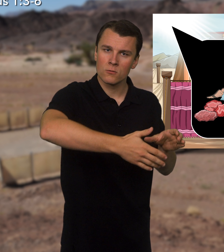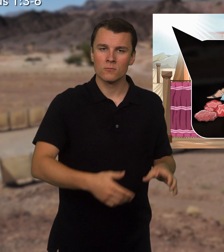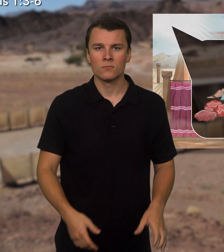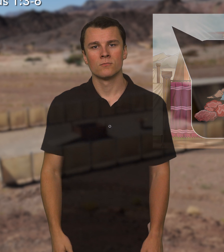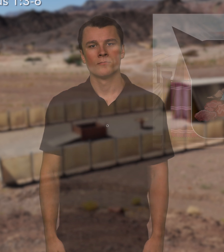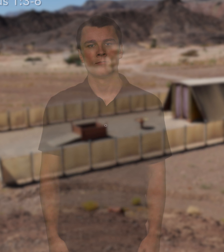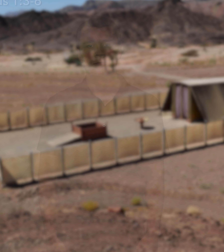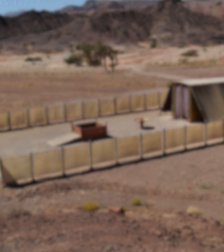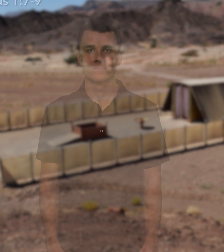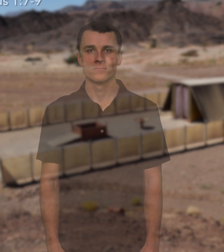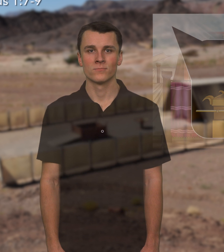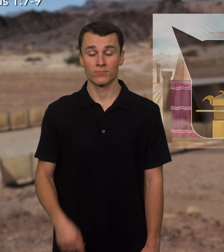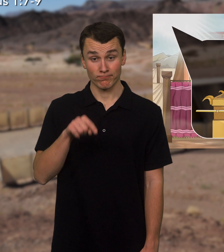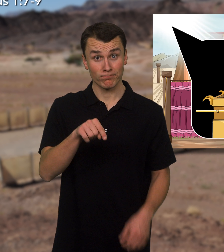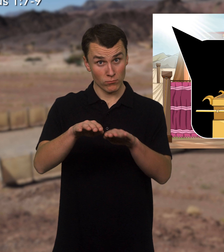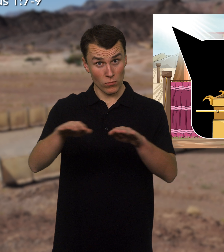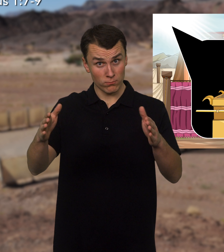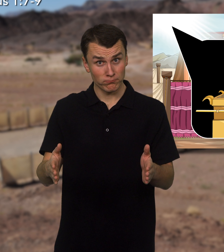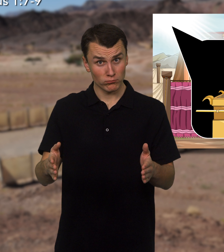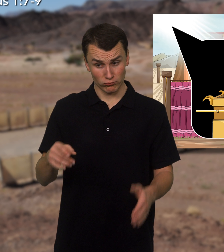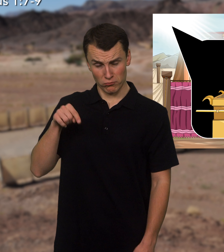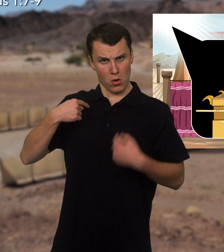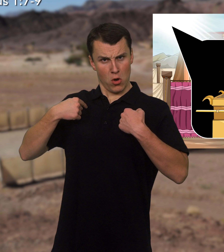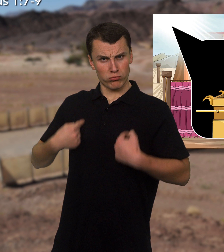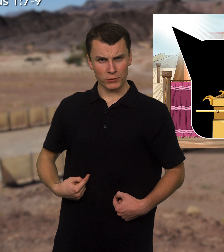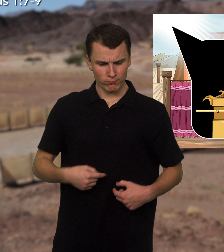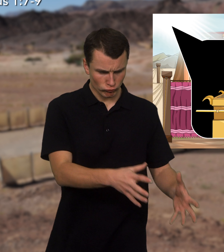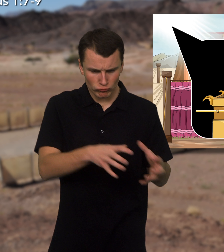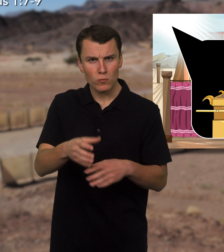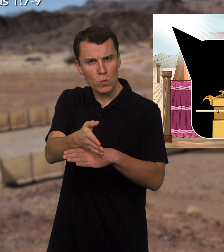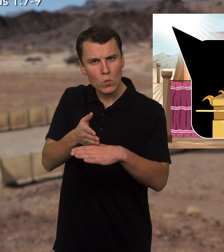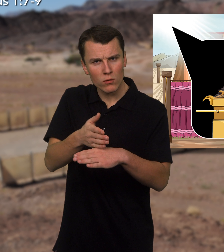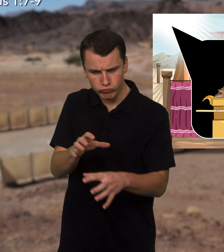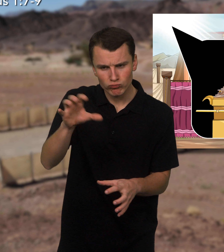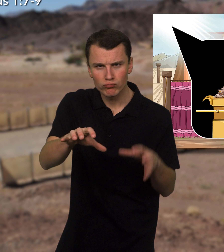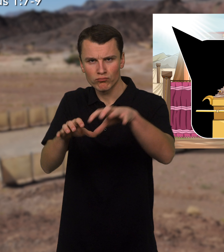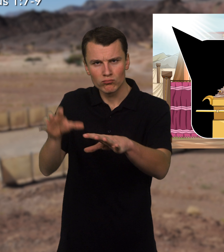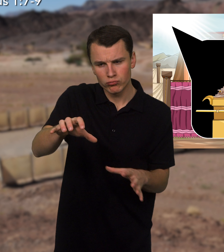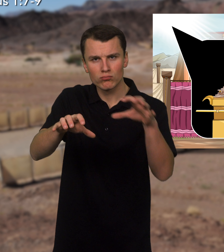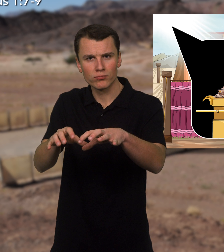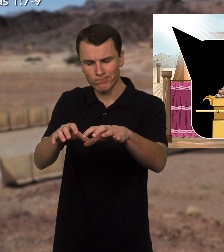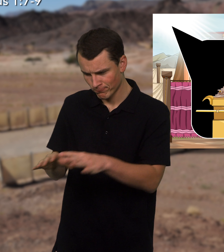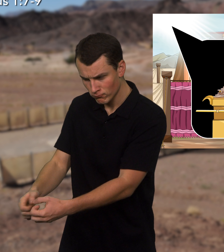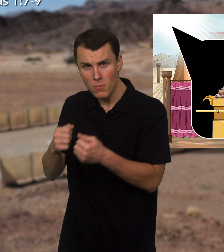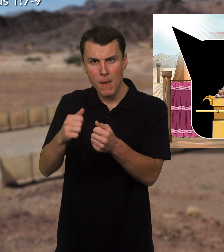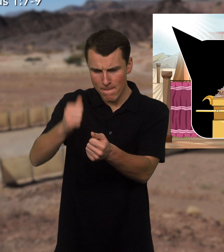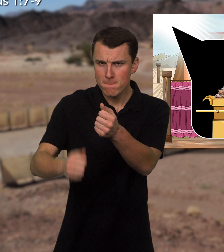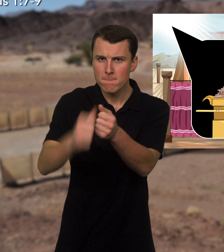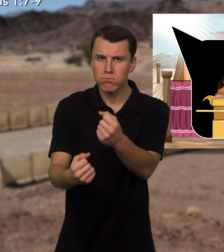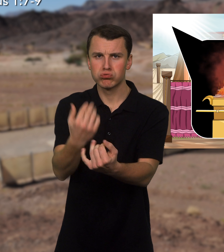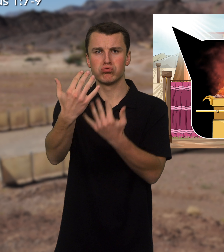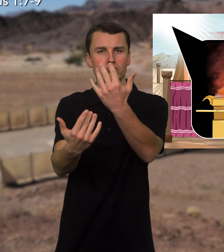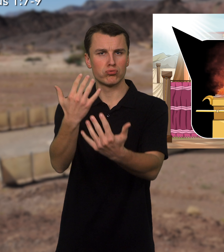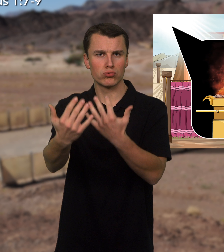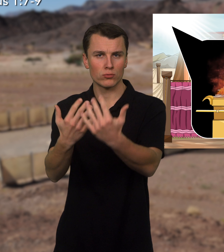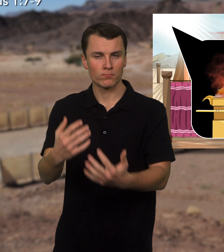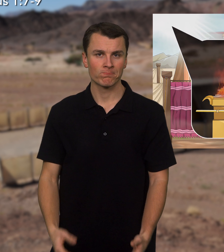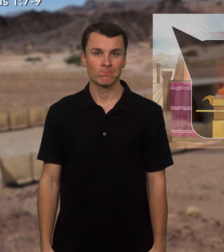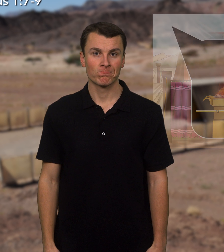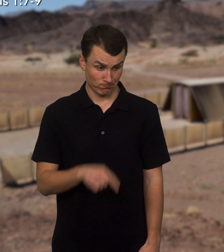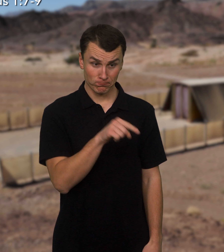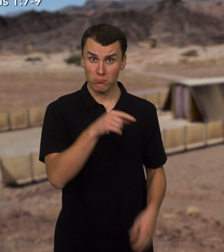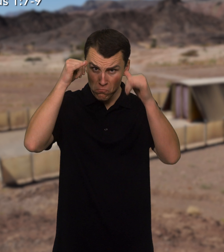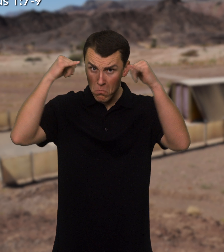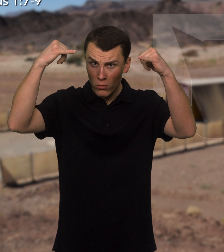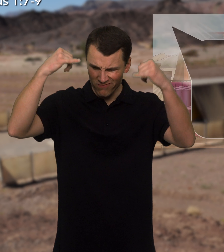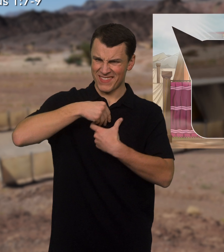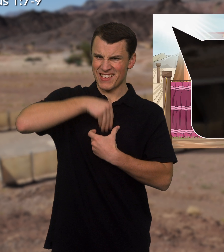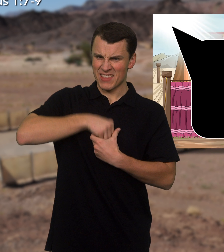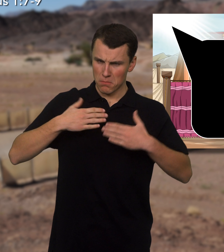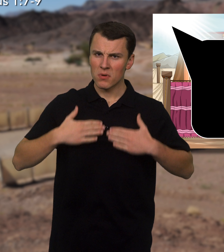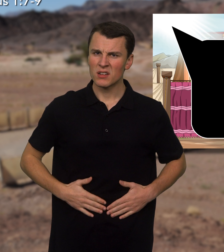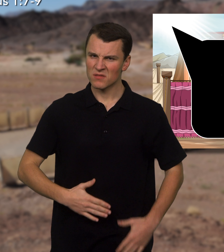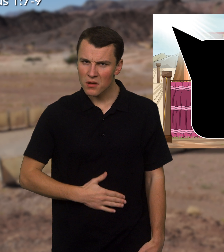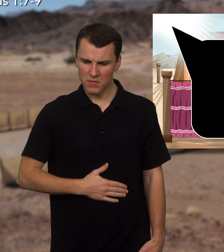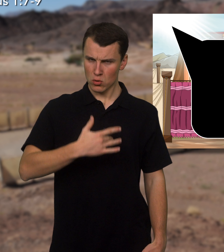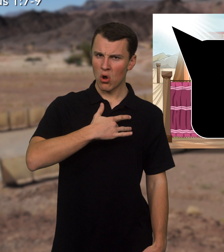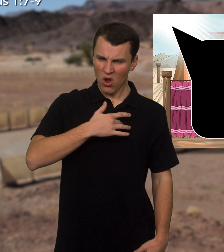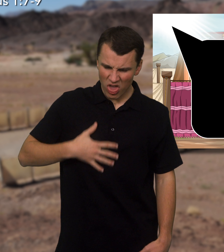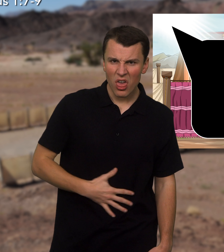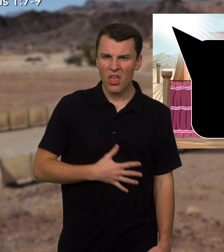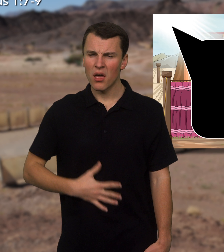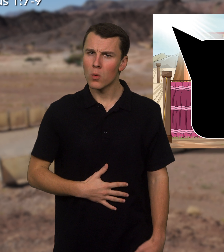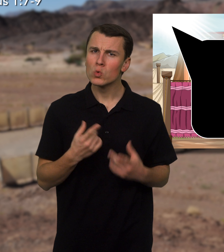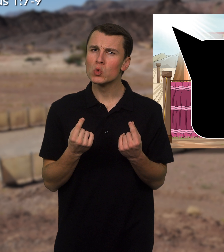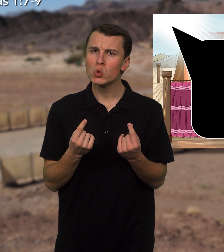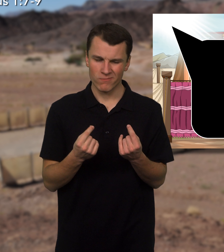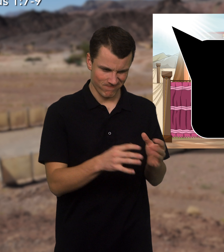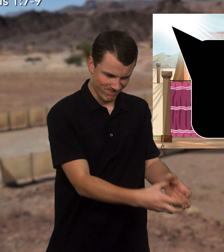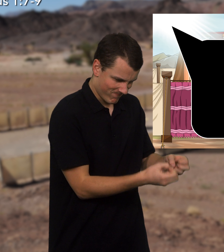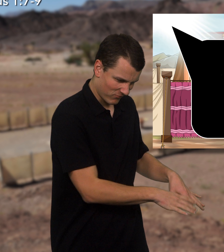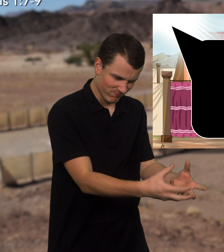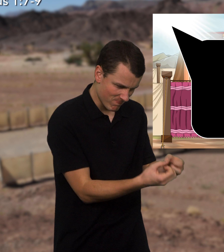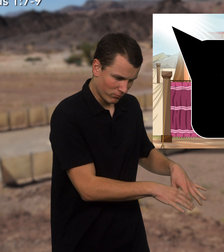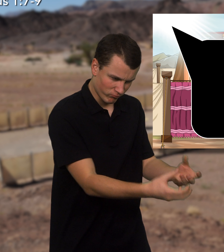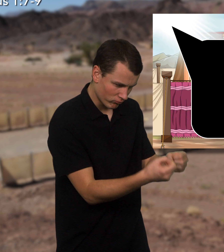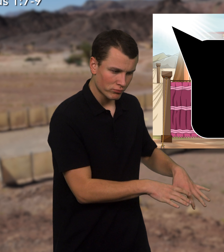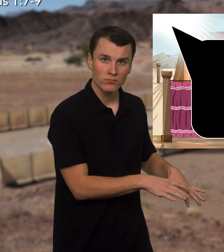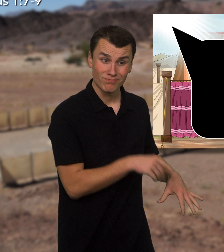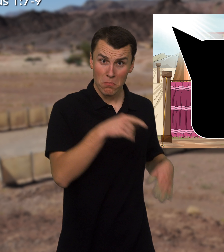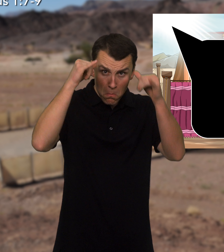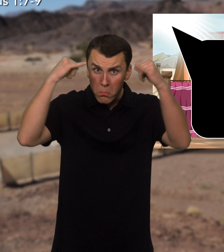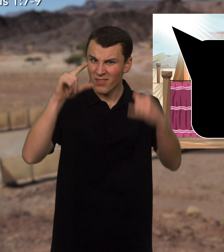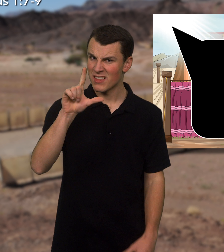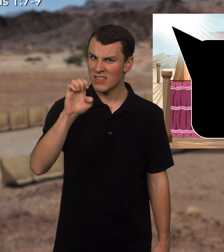The sons of Aaron the priest shall put a fire on the altar and arrange wood on the fire. Then Aaron’s sons the priests are to arrange the pieces, including the head and the fat, atop the burning wood on the altar.